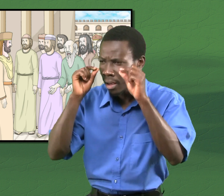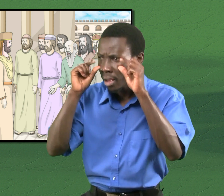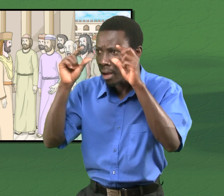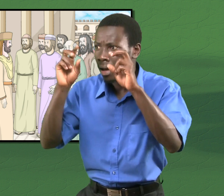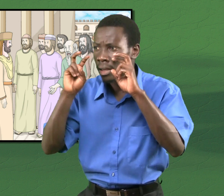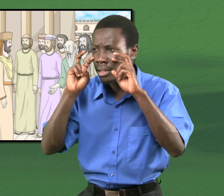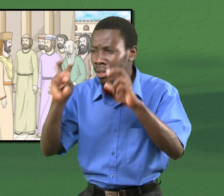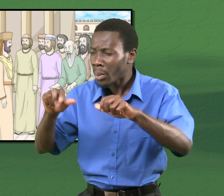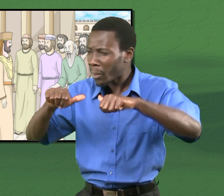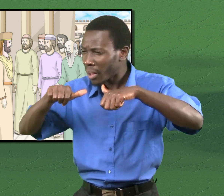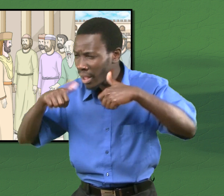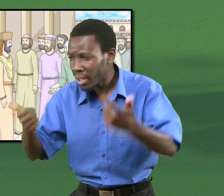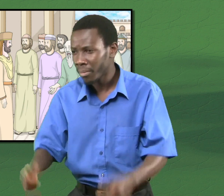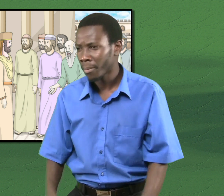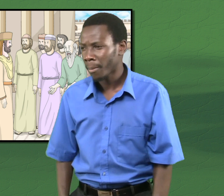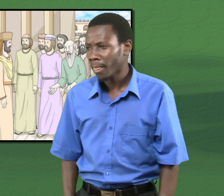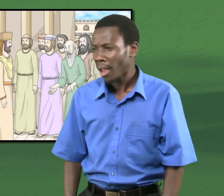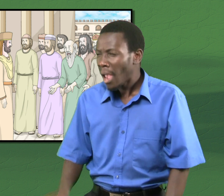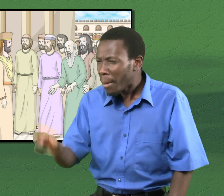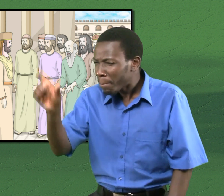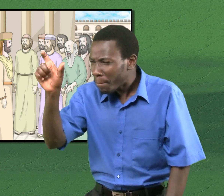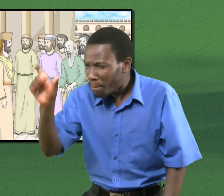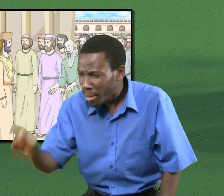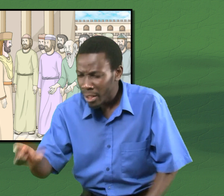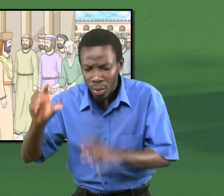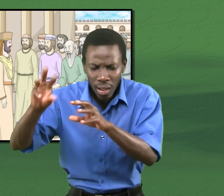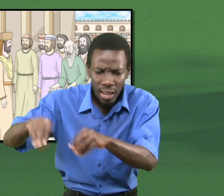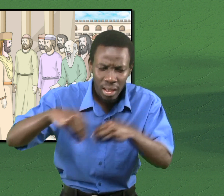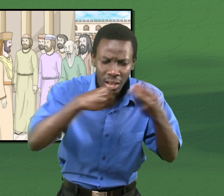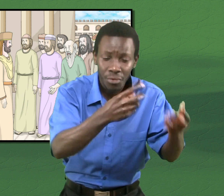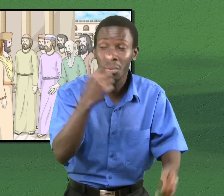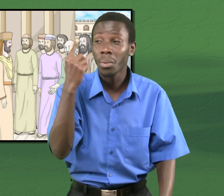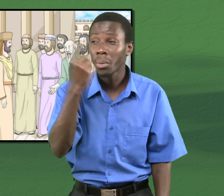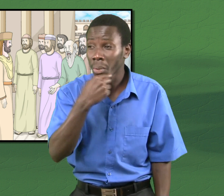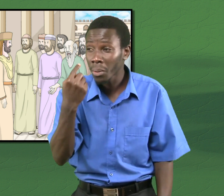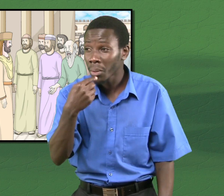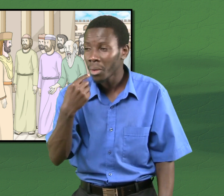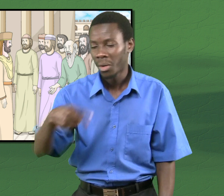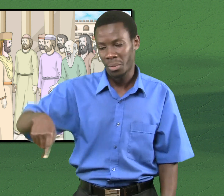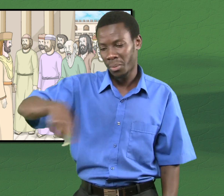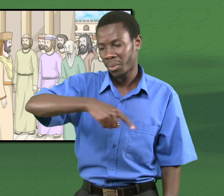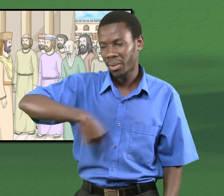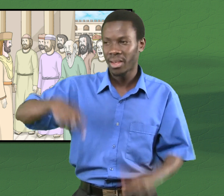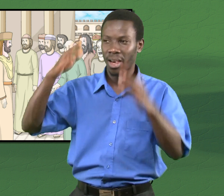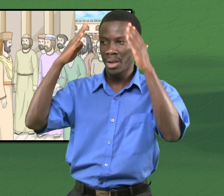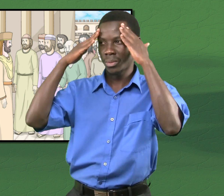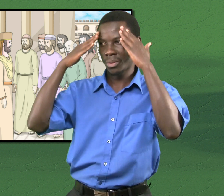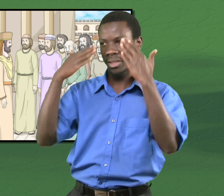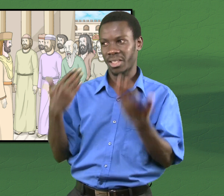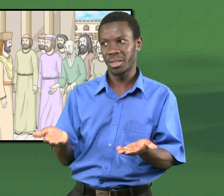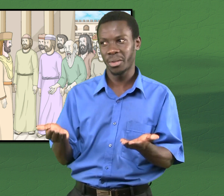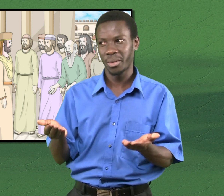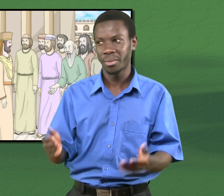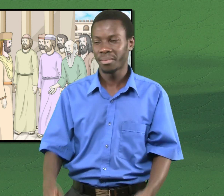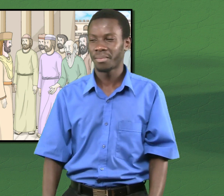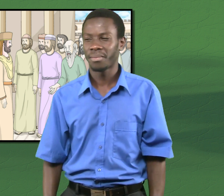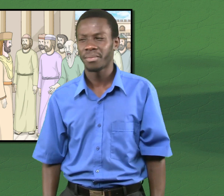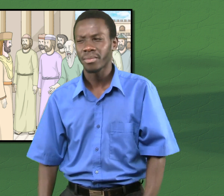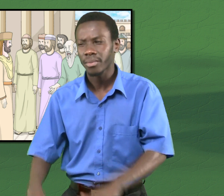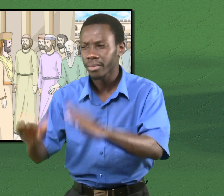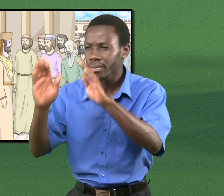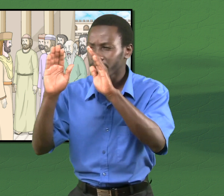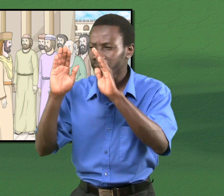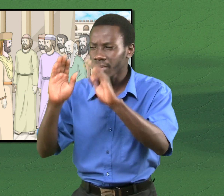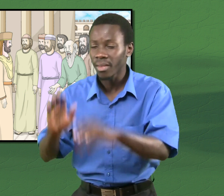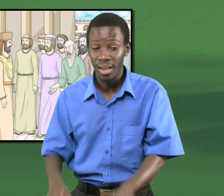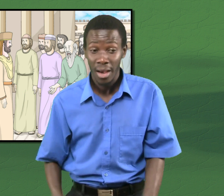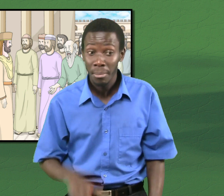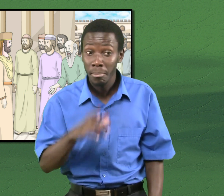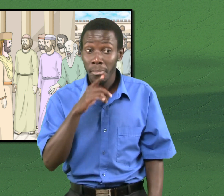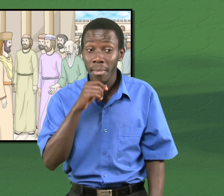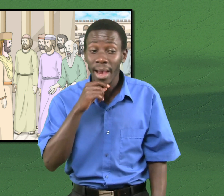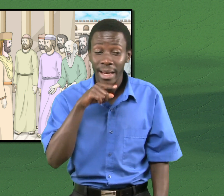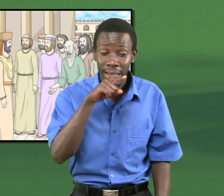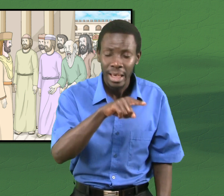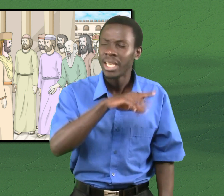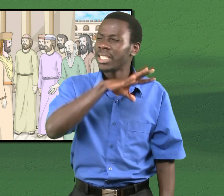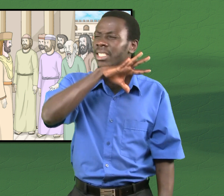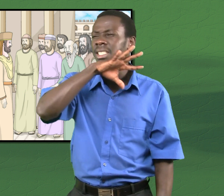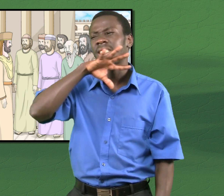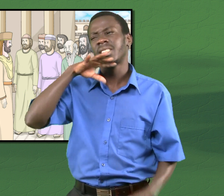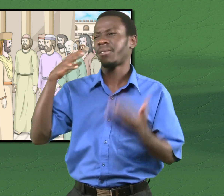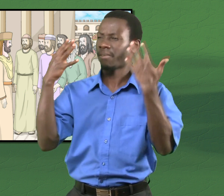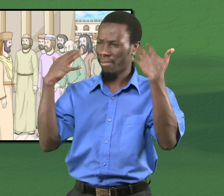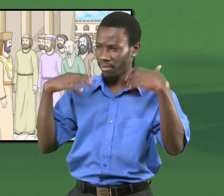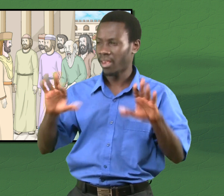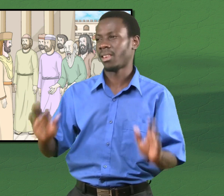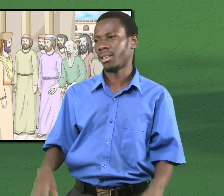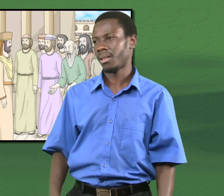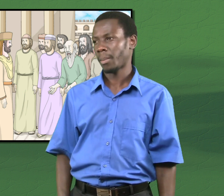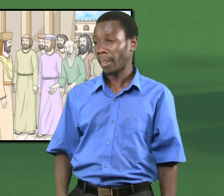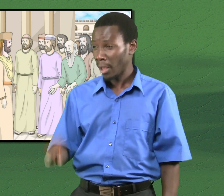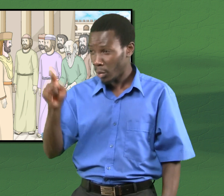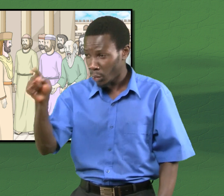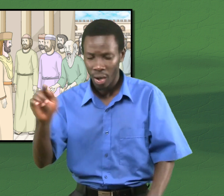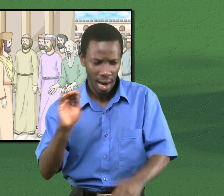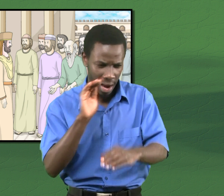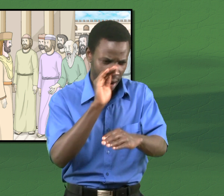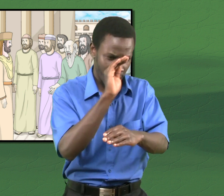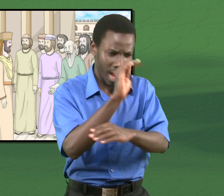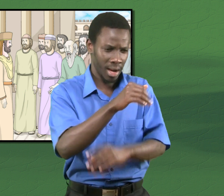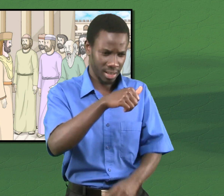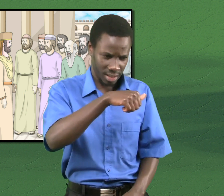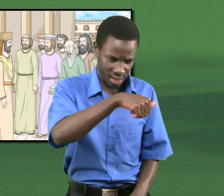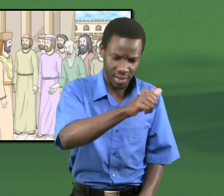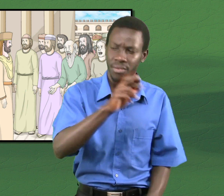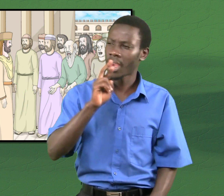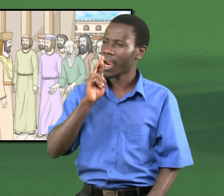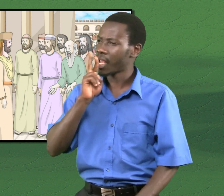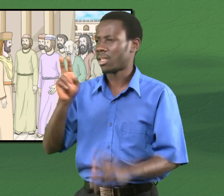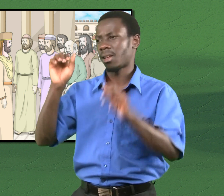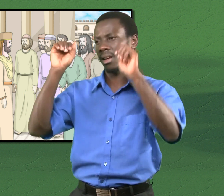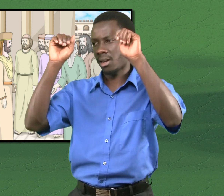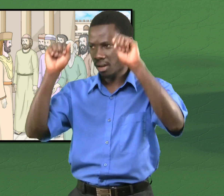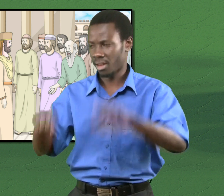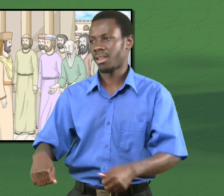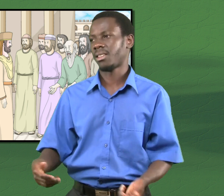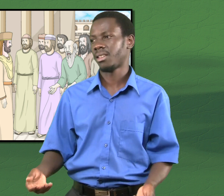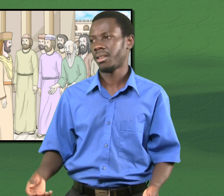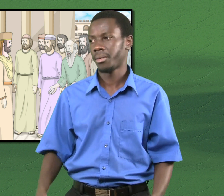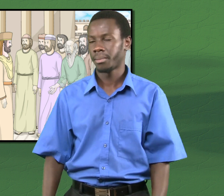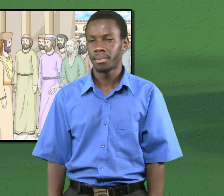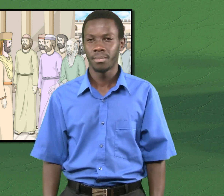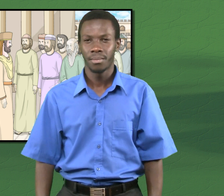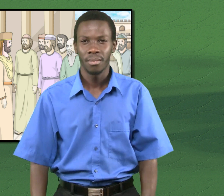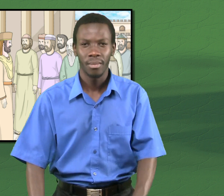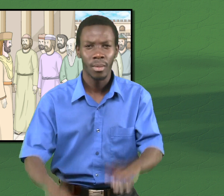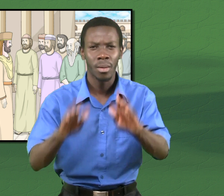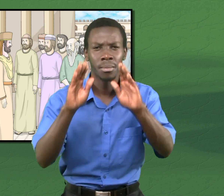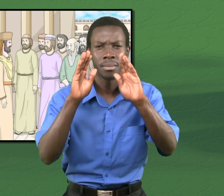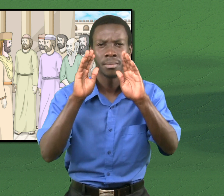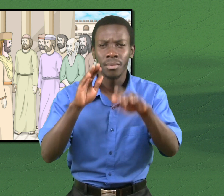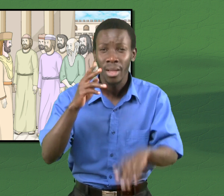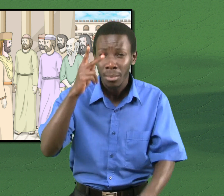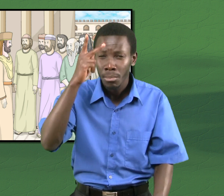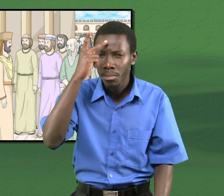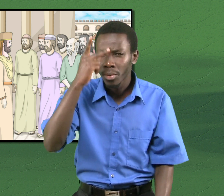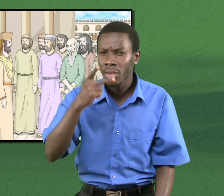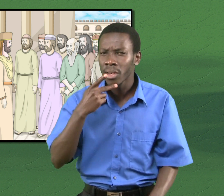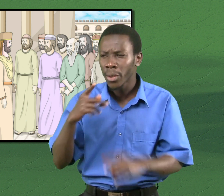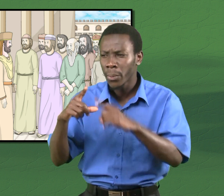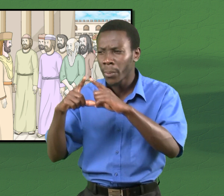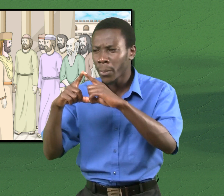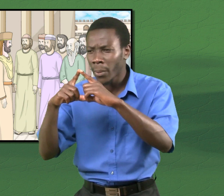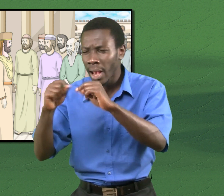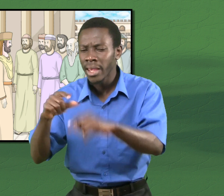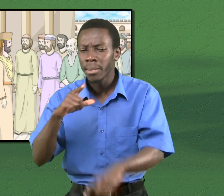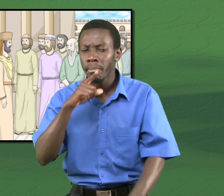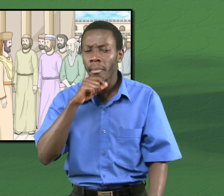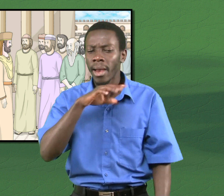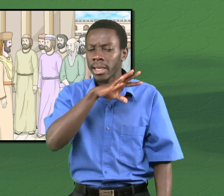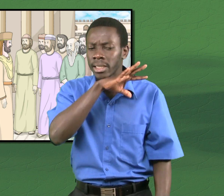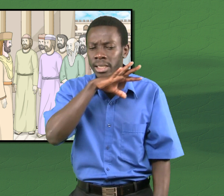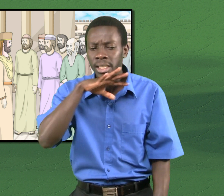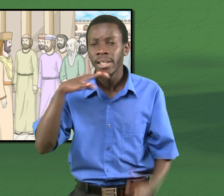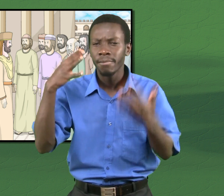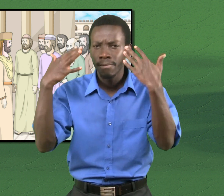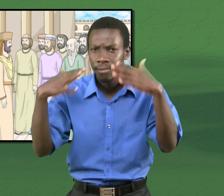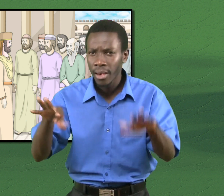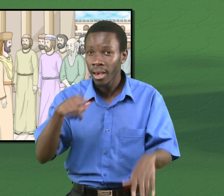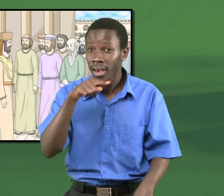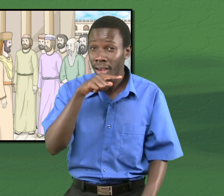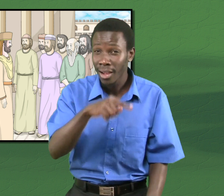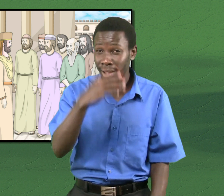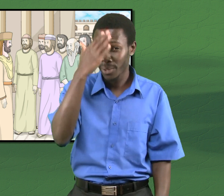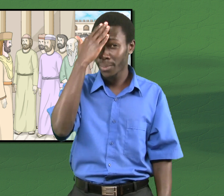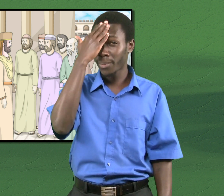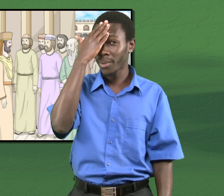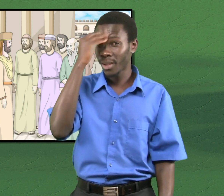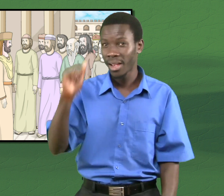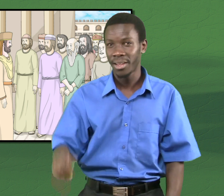But how he can now see or who opened his eyes, we do not know. Ask him.